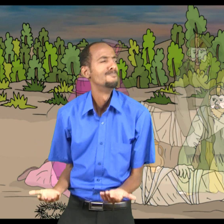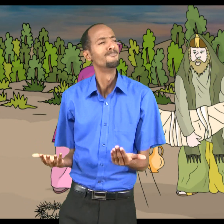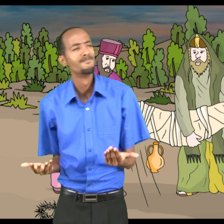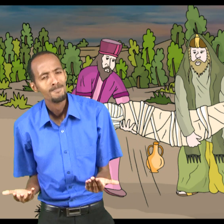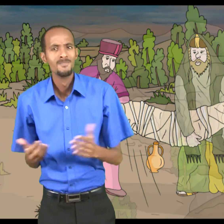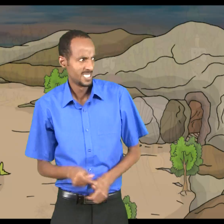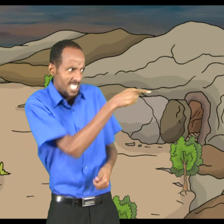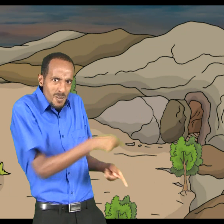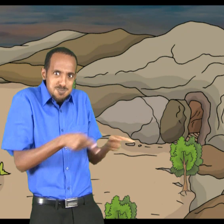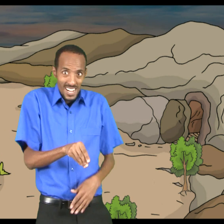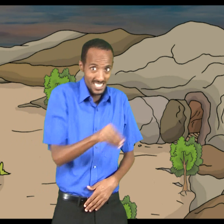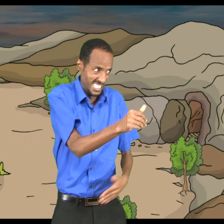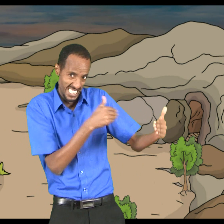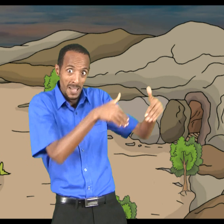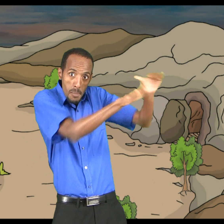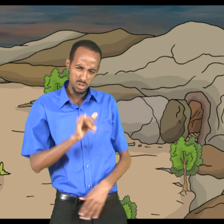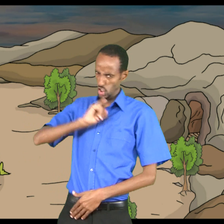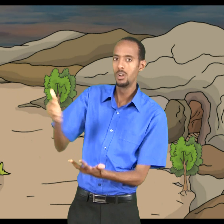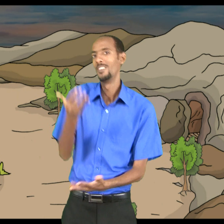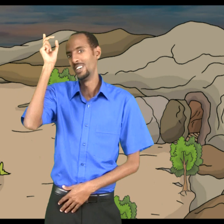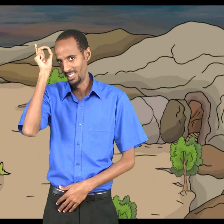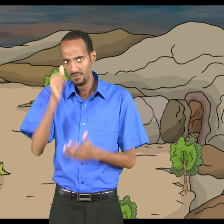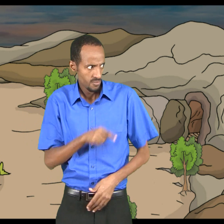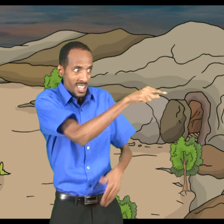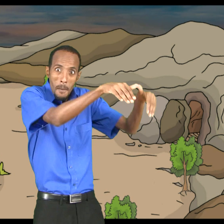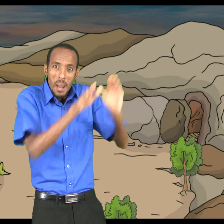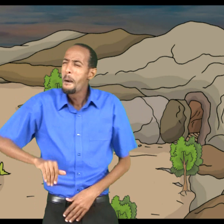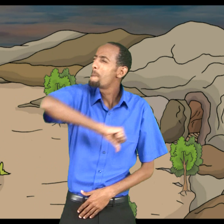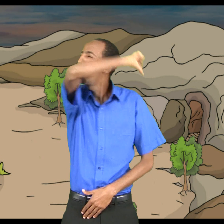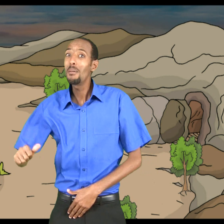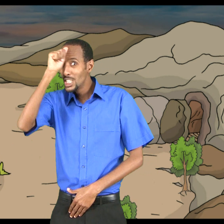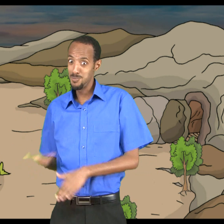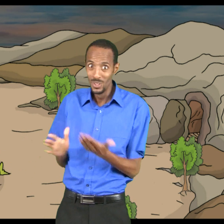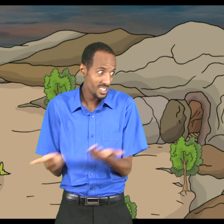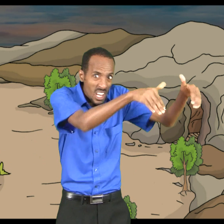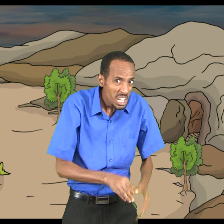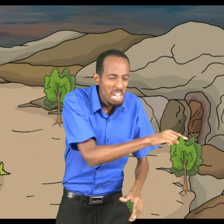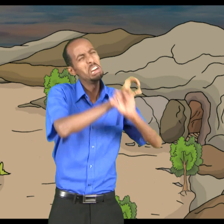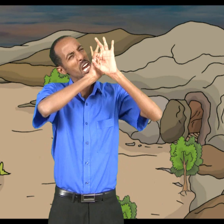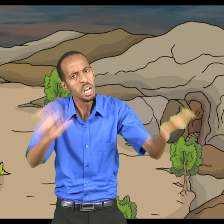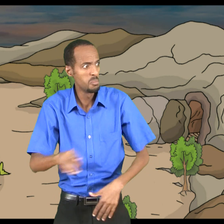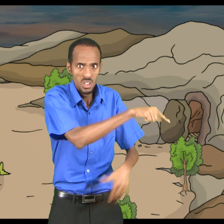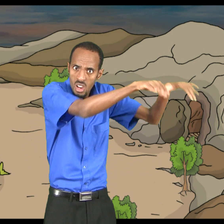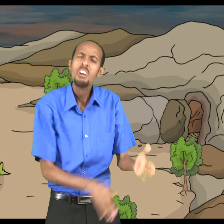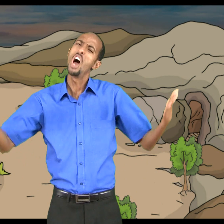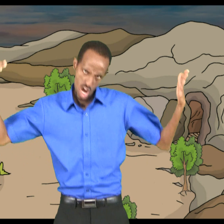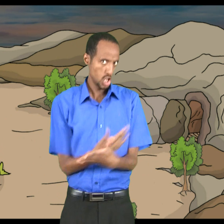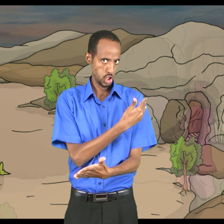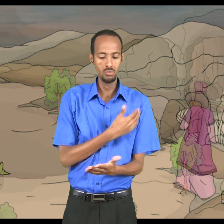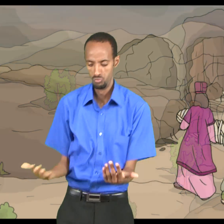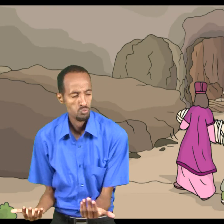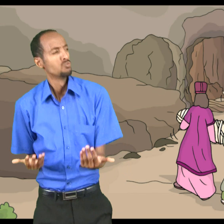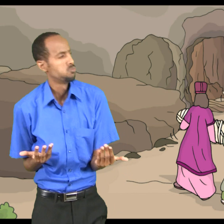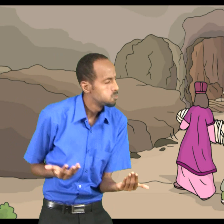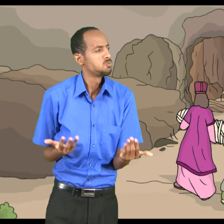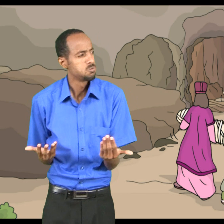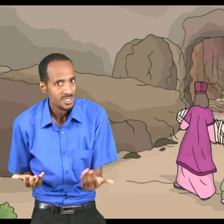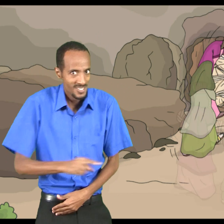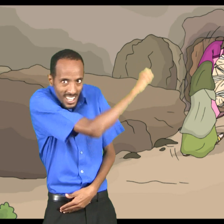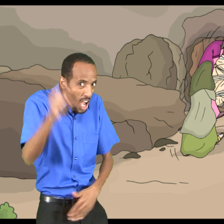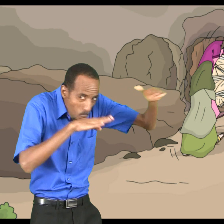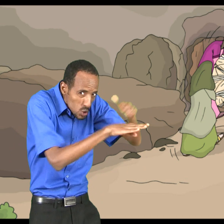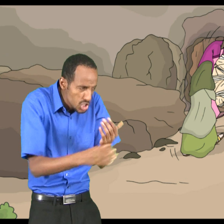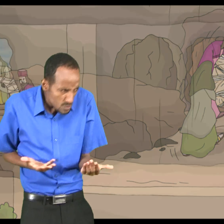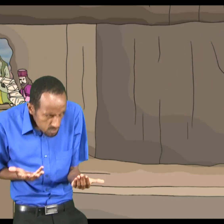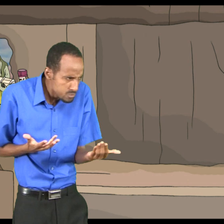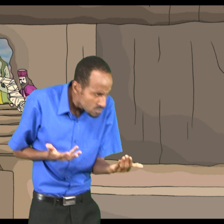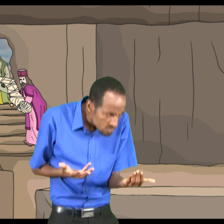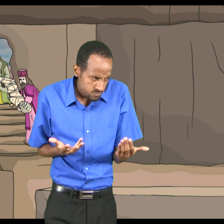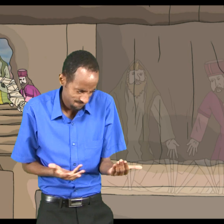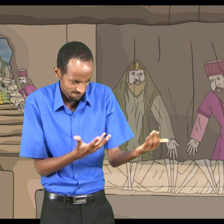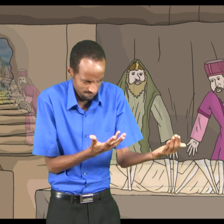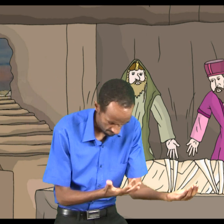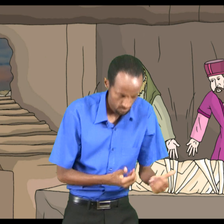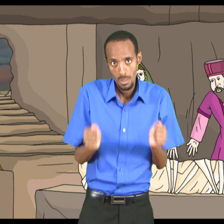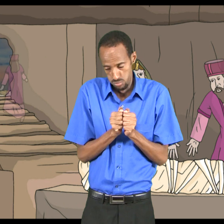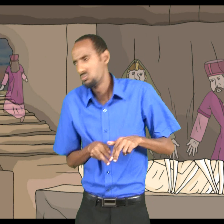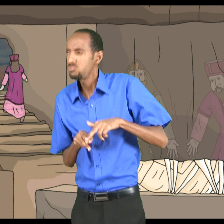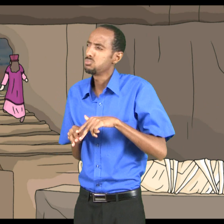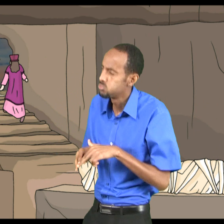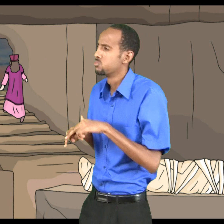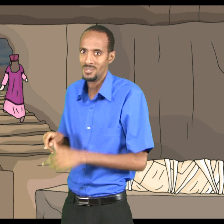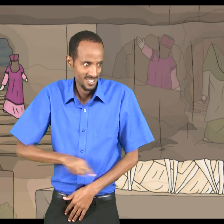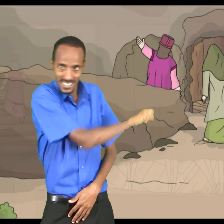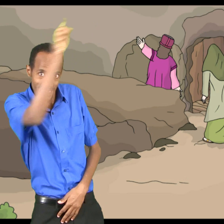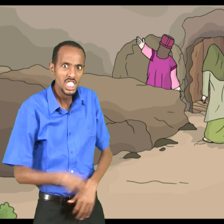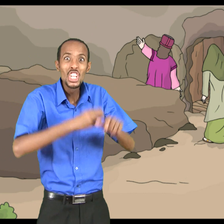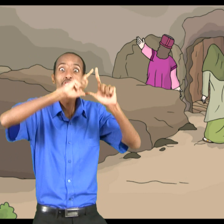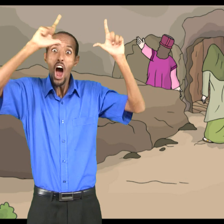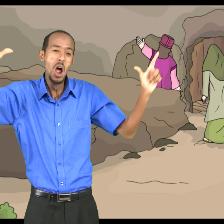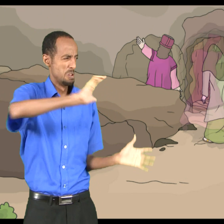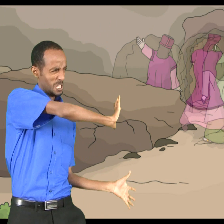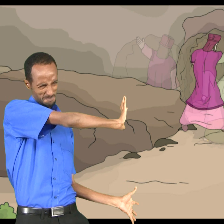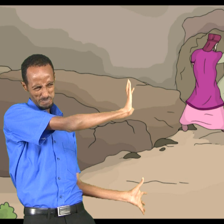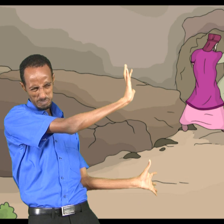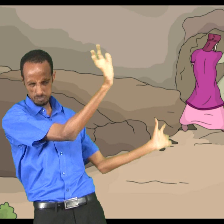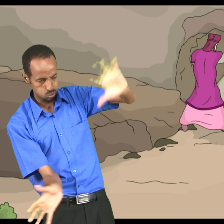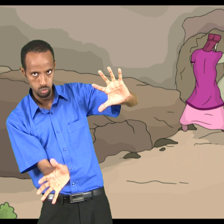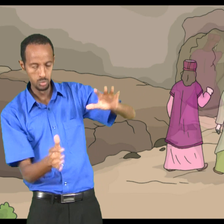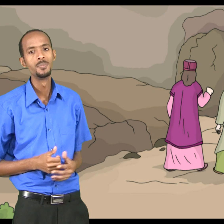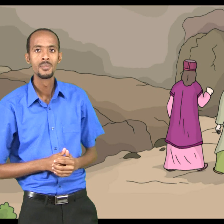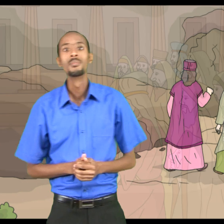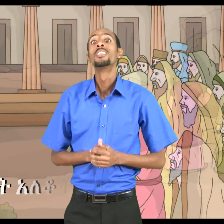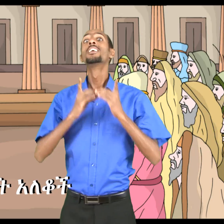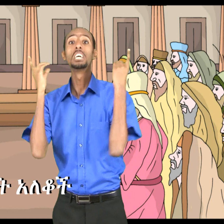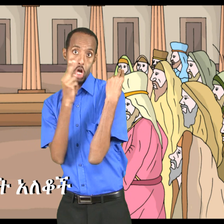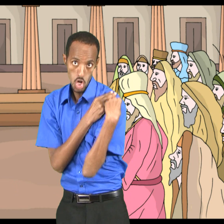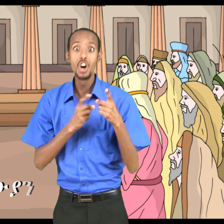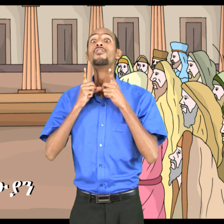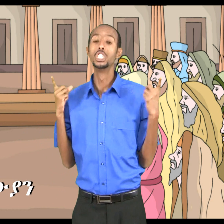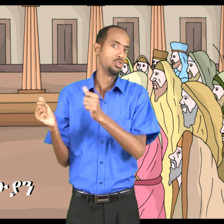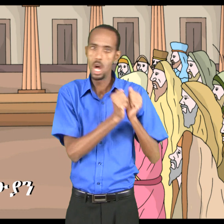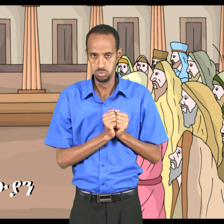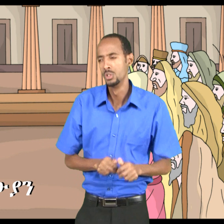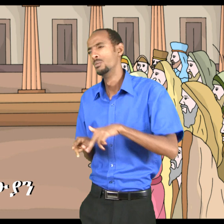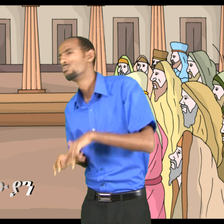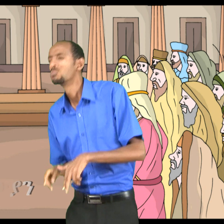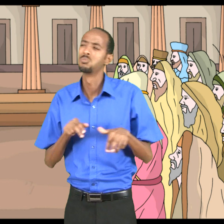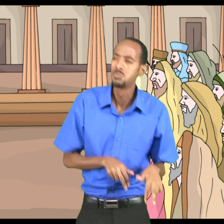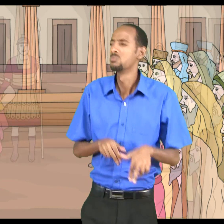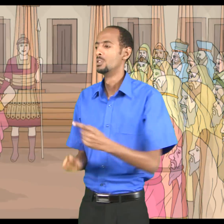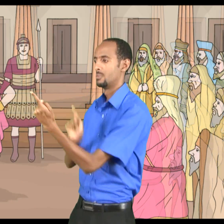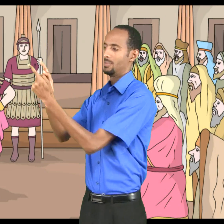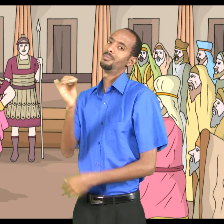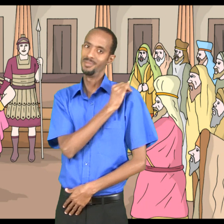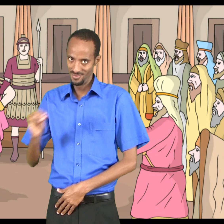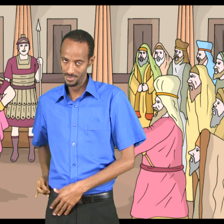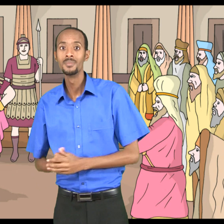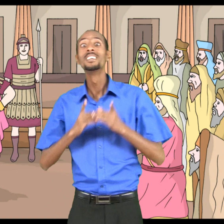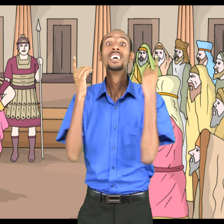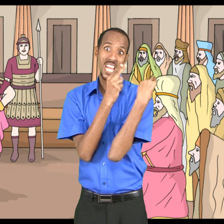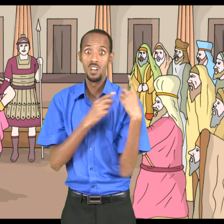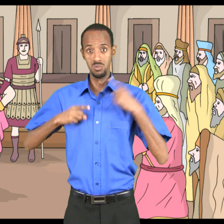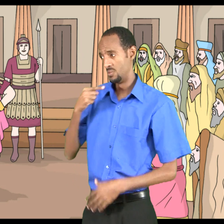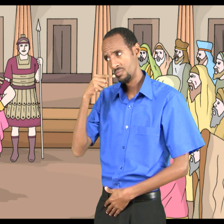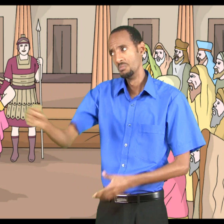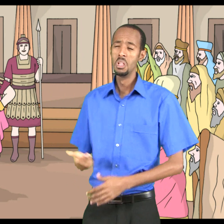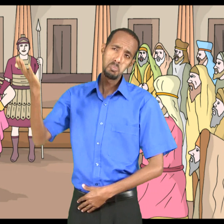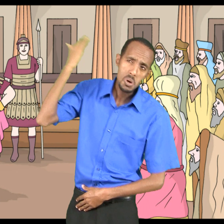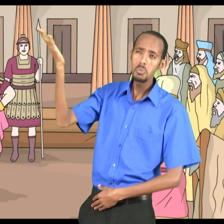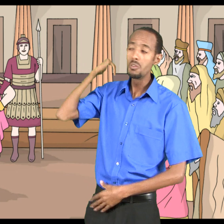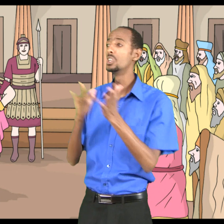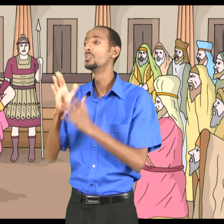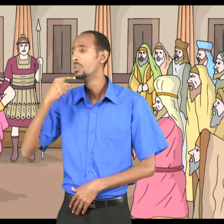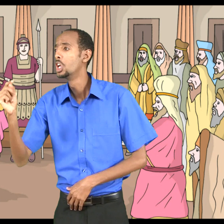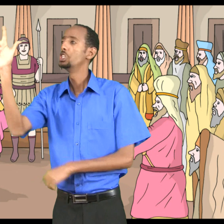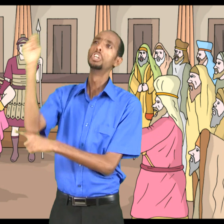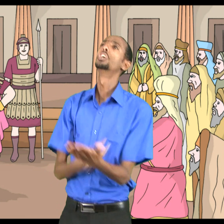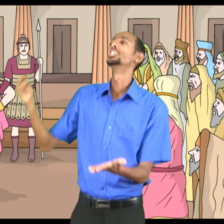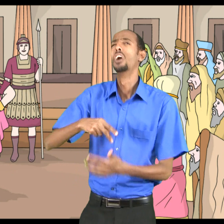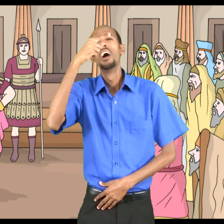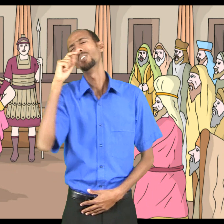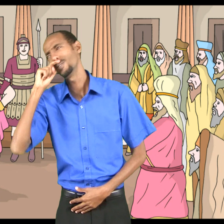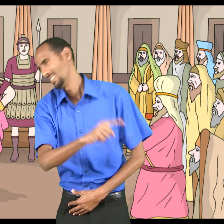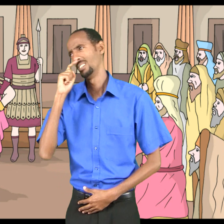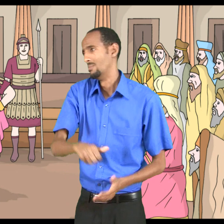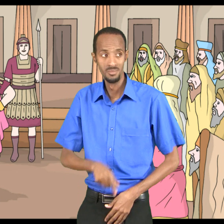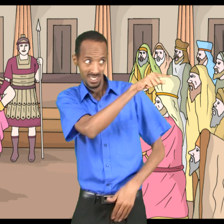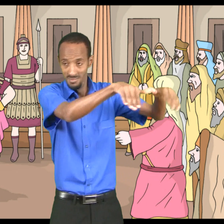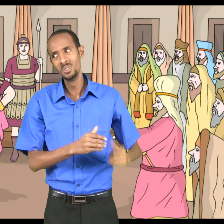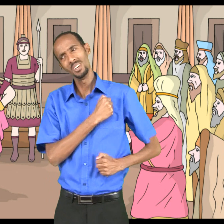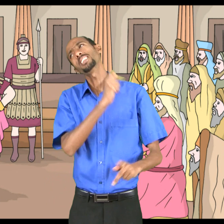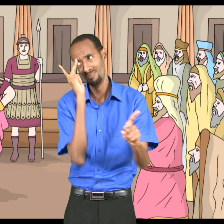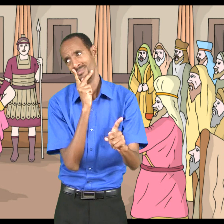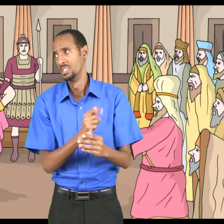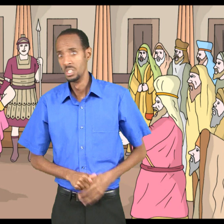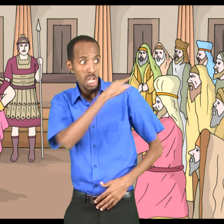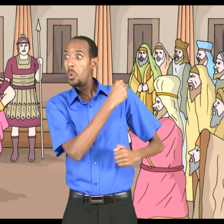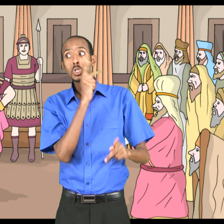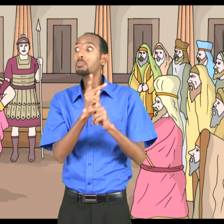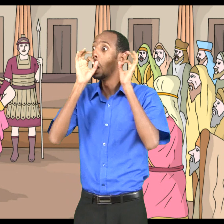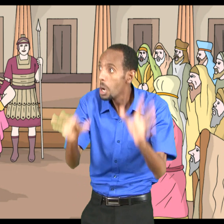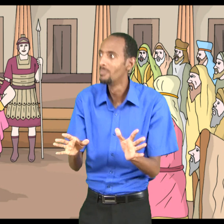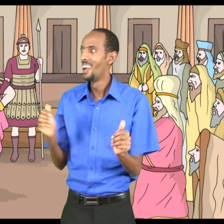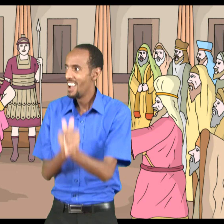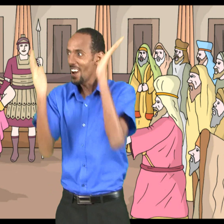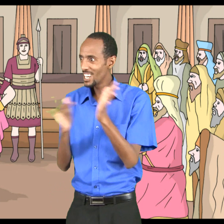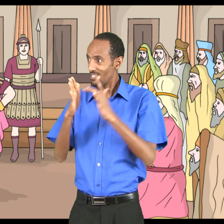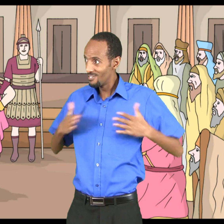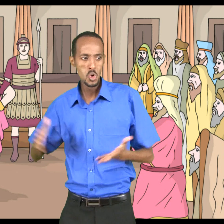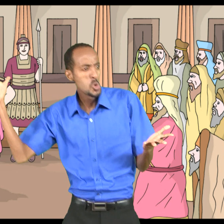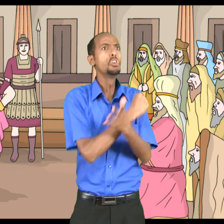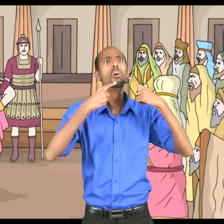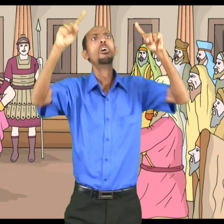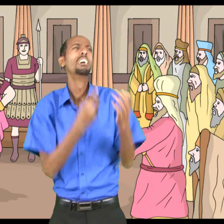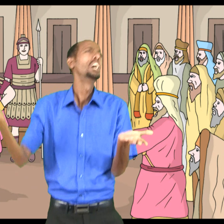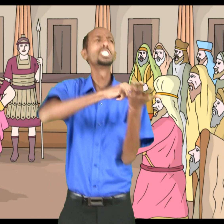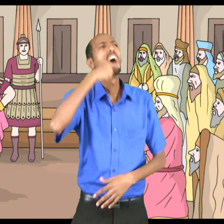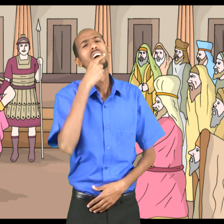Now there was a garden in the place where Jesus was crucified, and in the garden a new tomb in which no one had yet been laid.